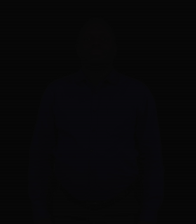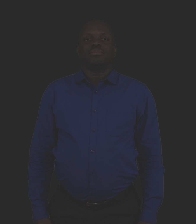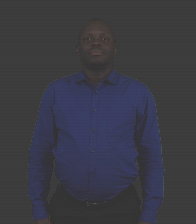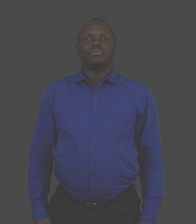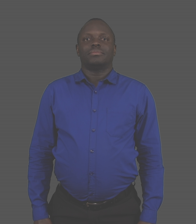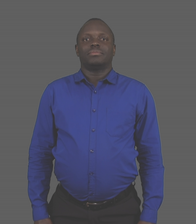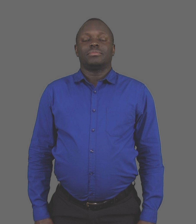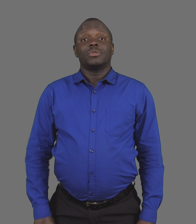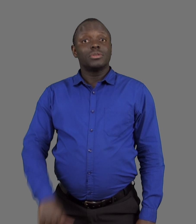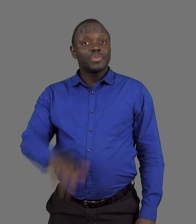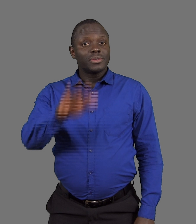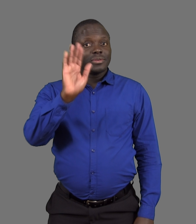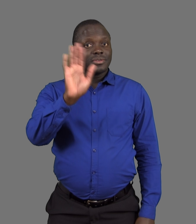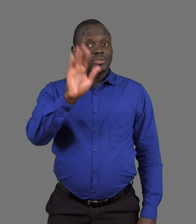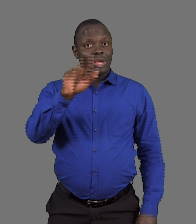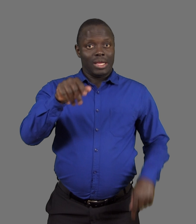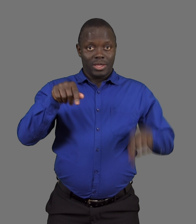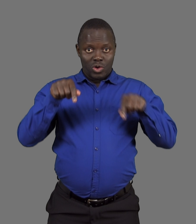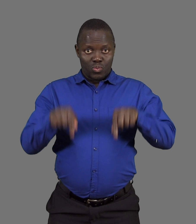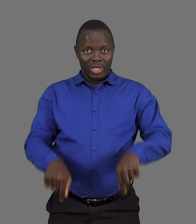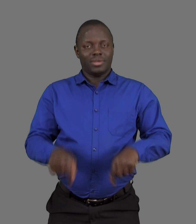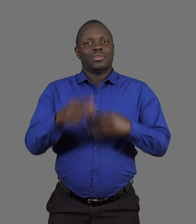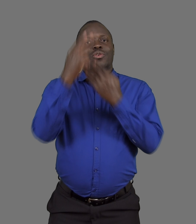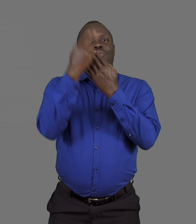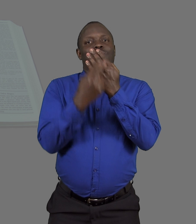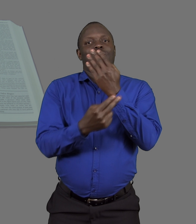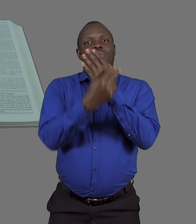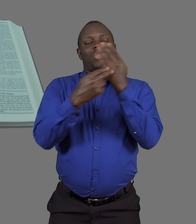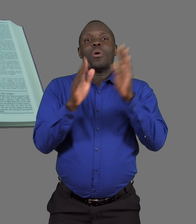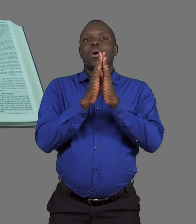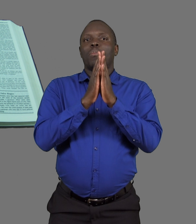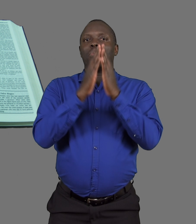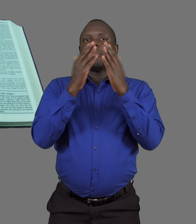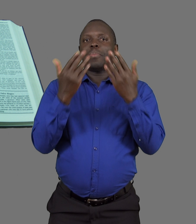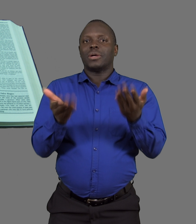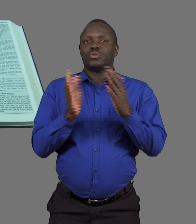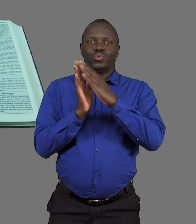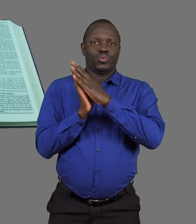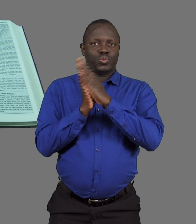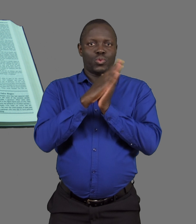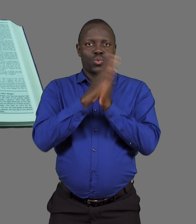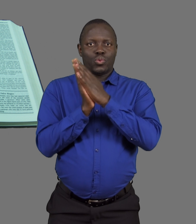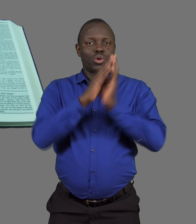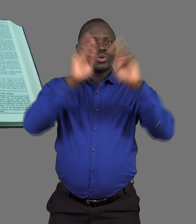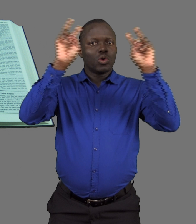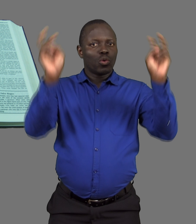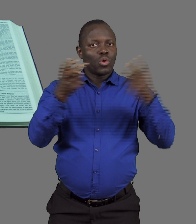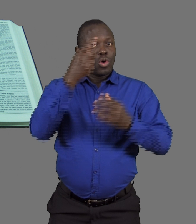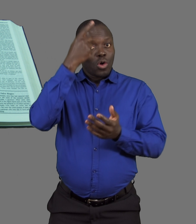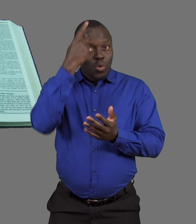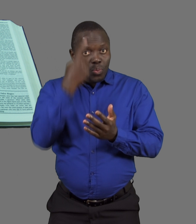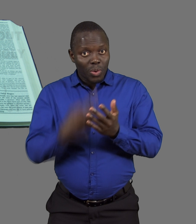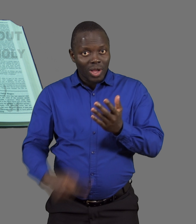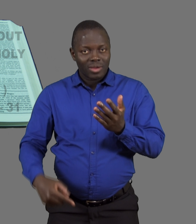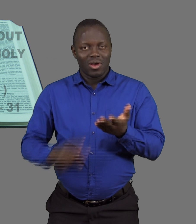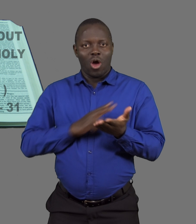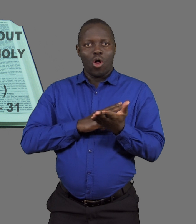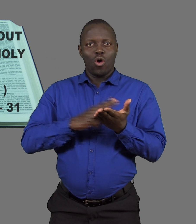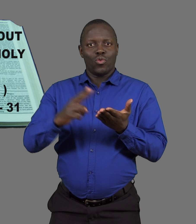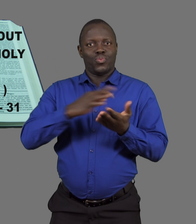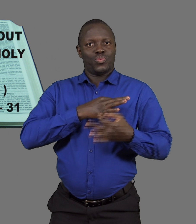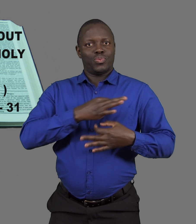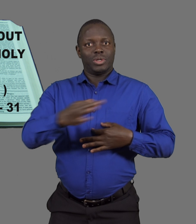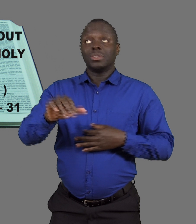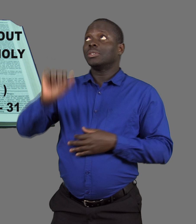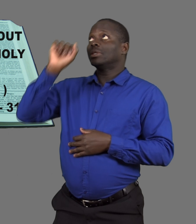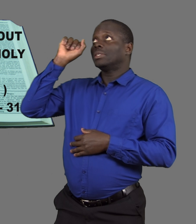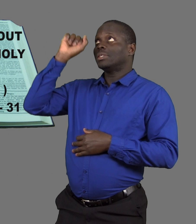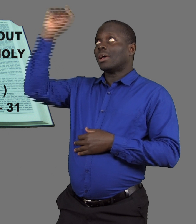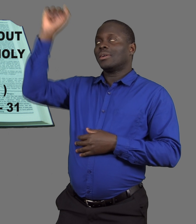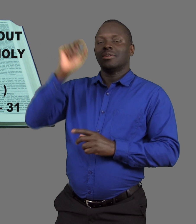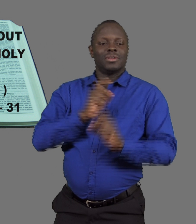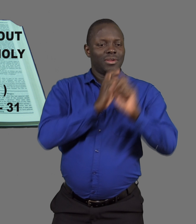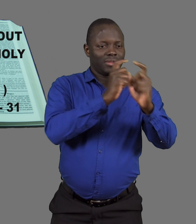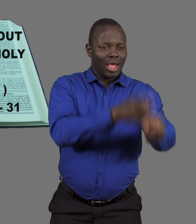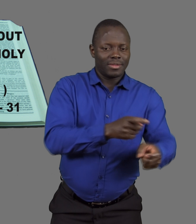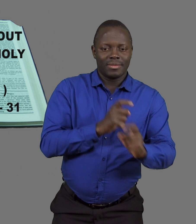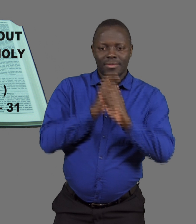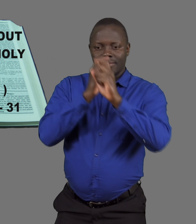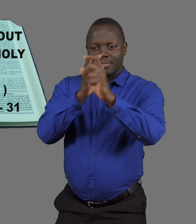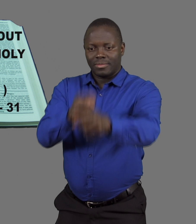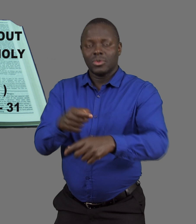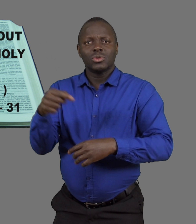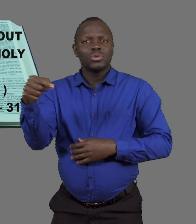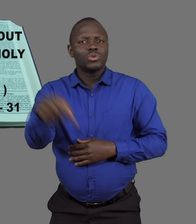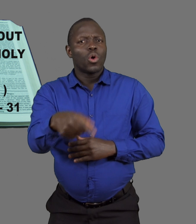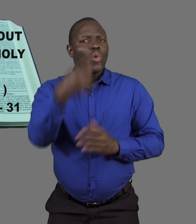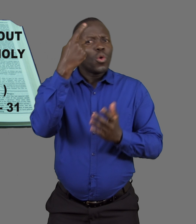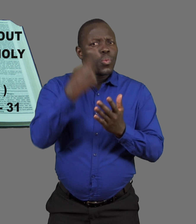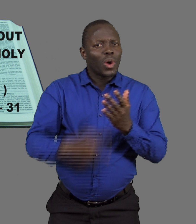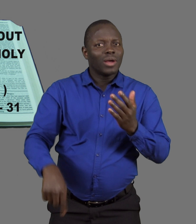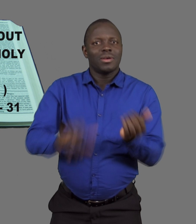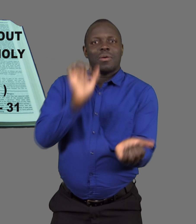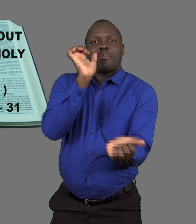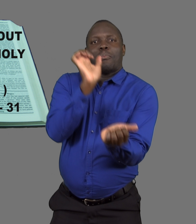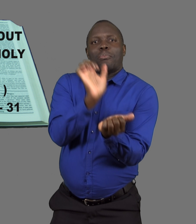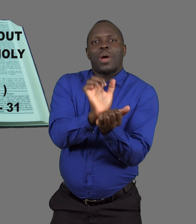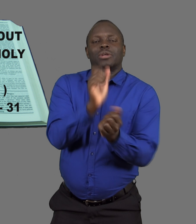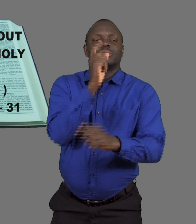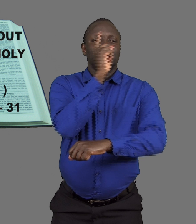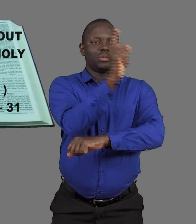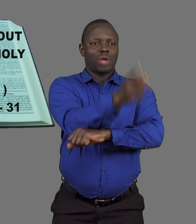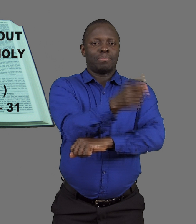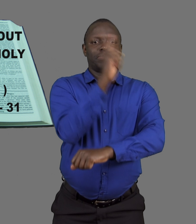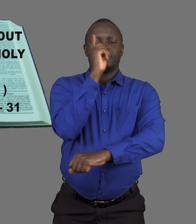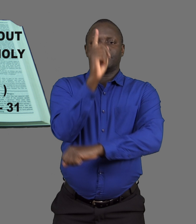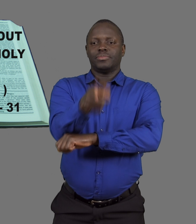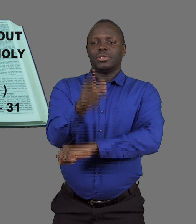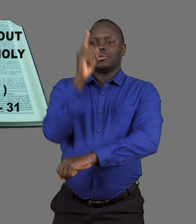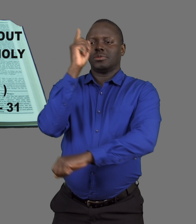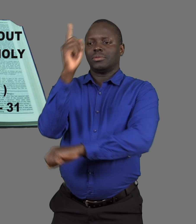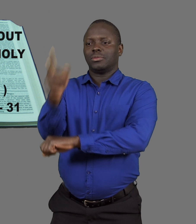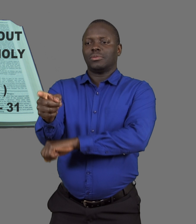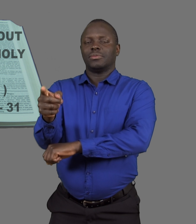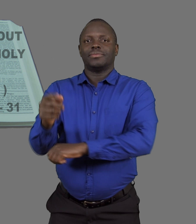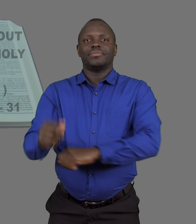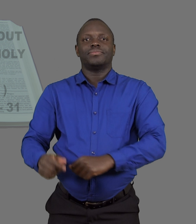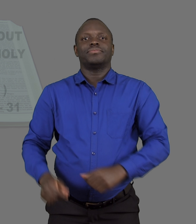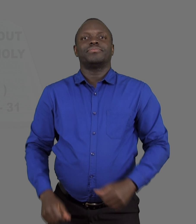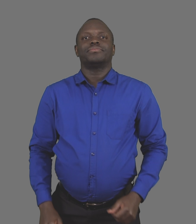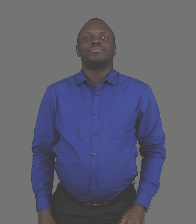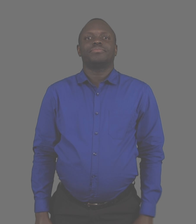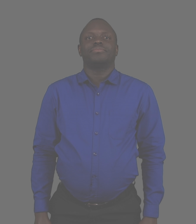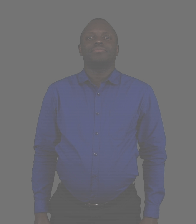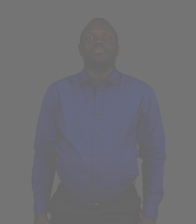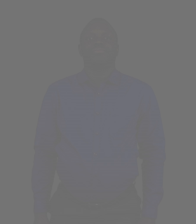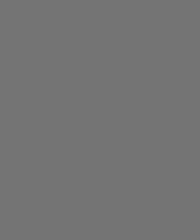Paul teaches about the gift of the Holy Spirit